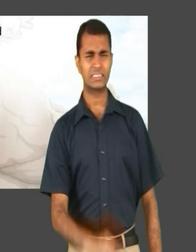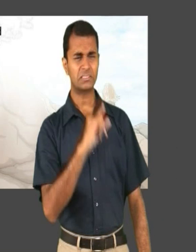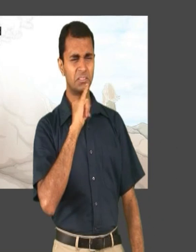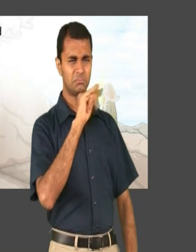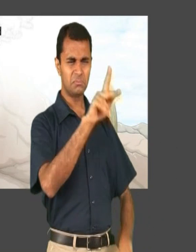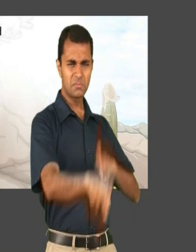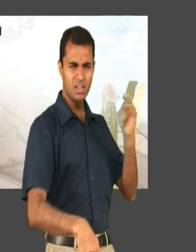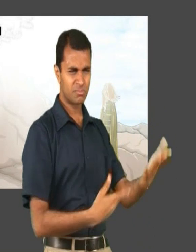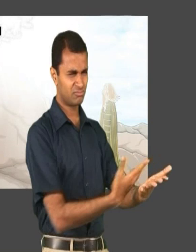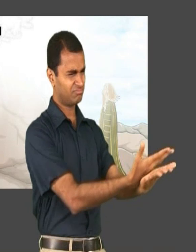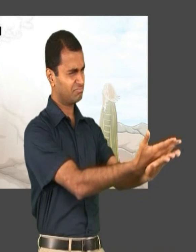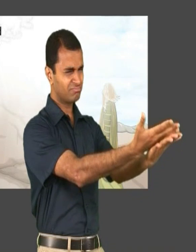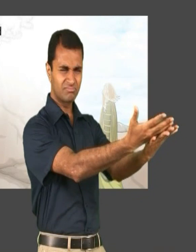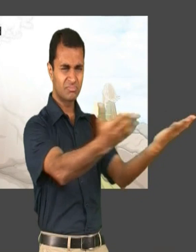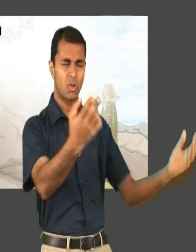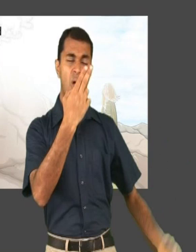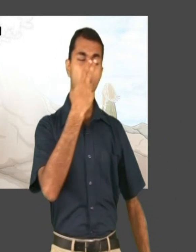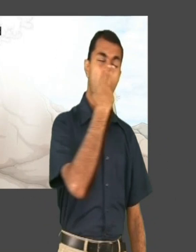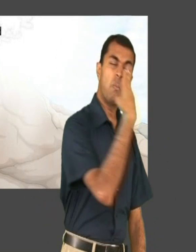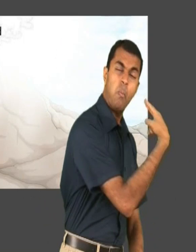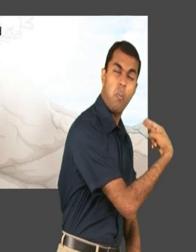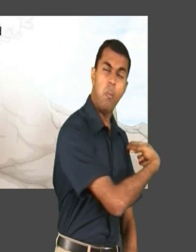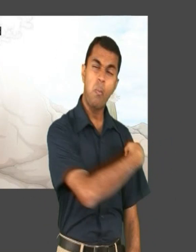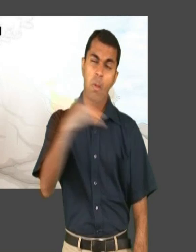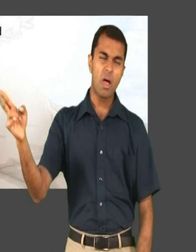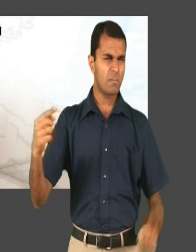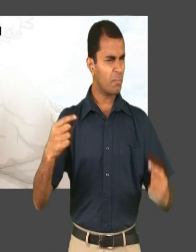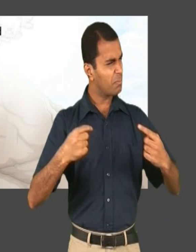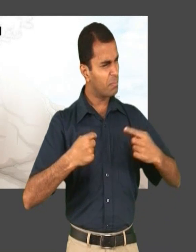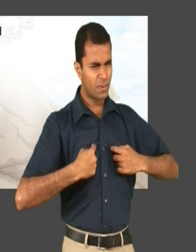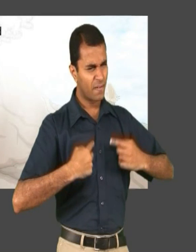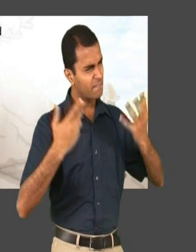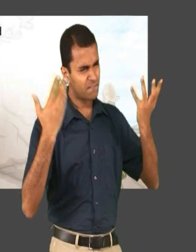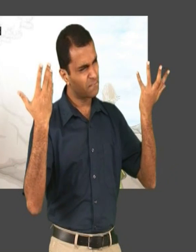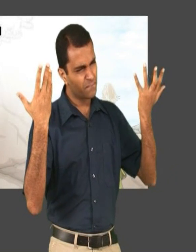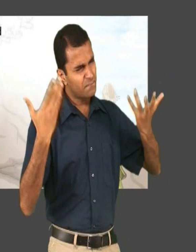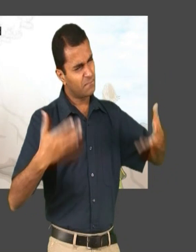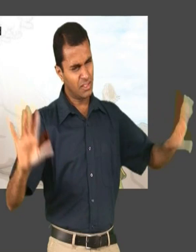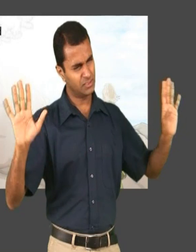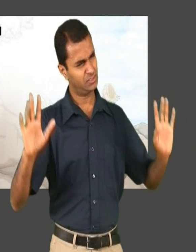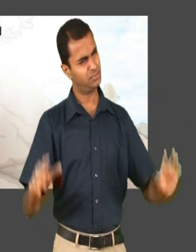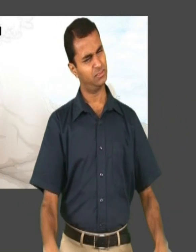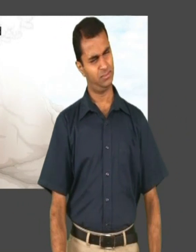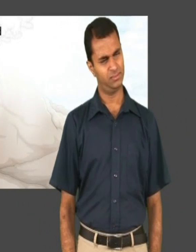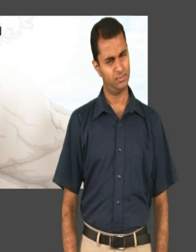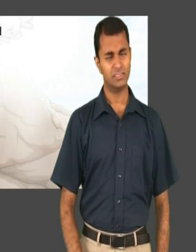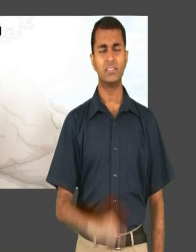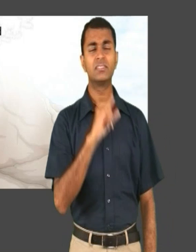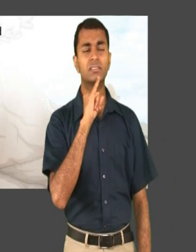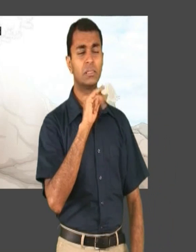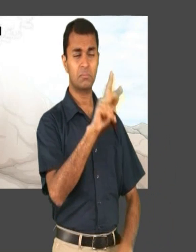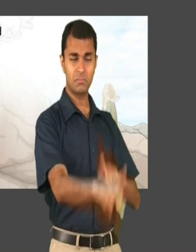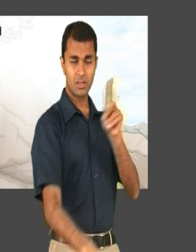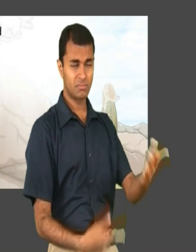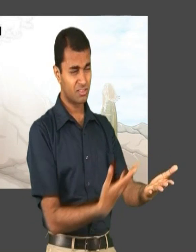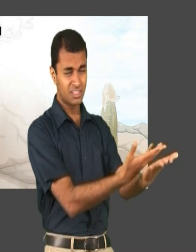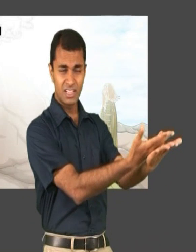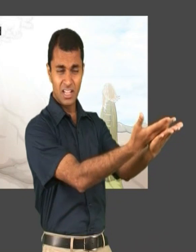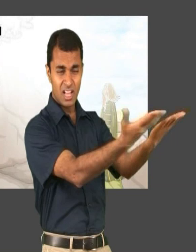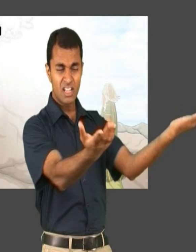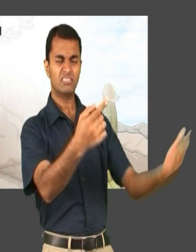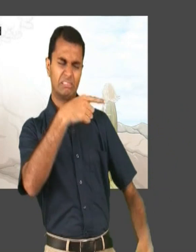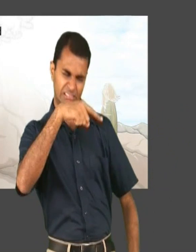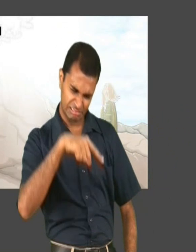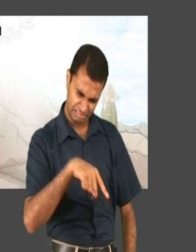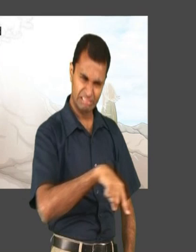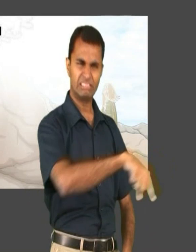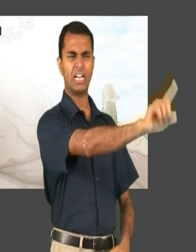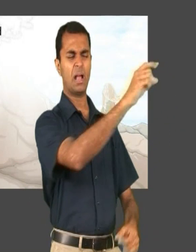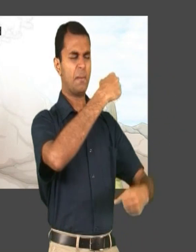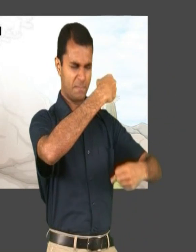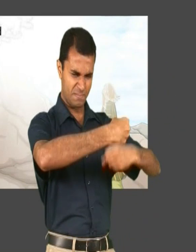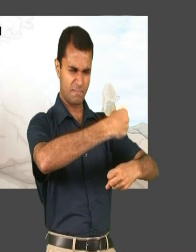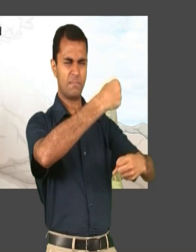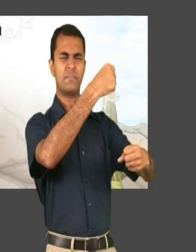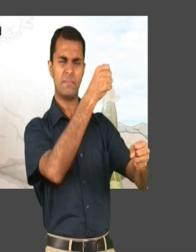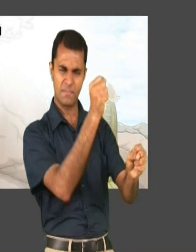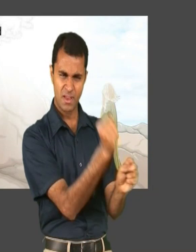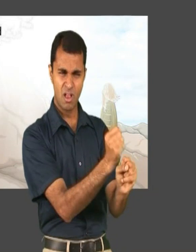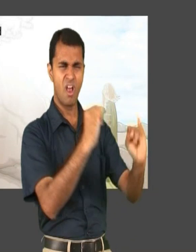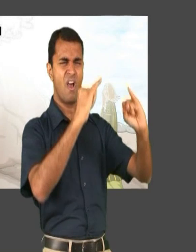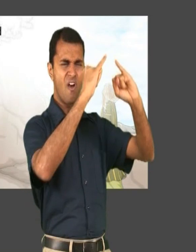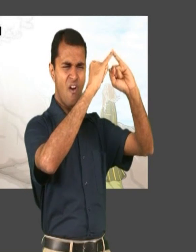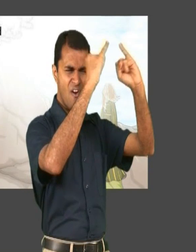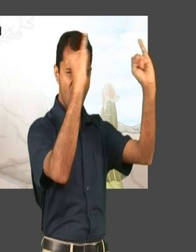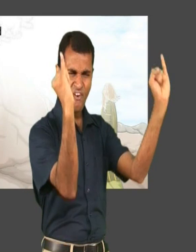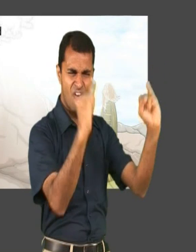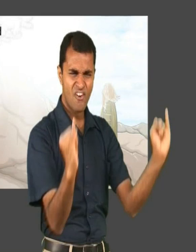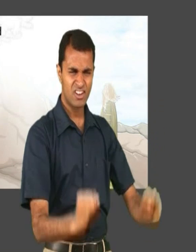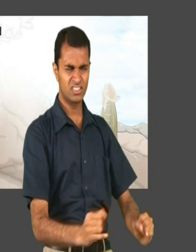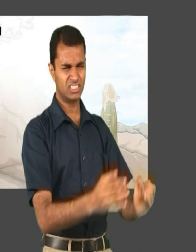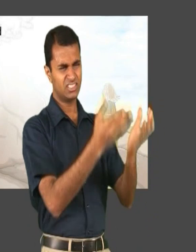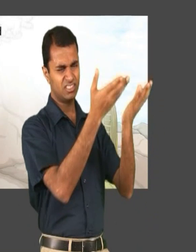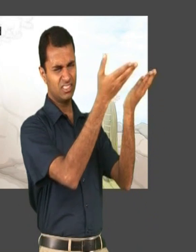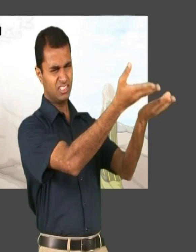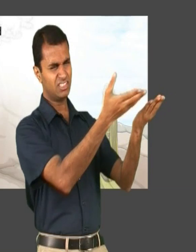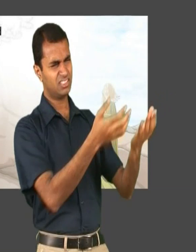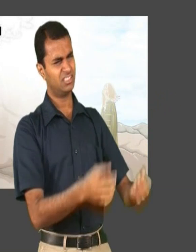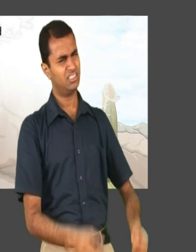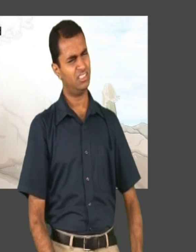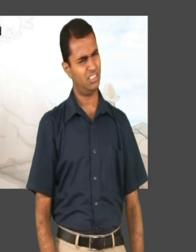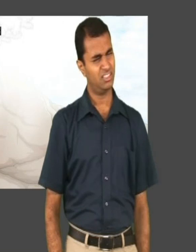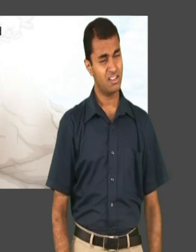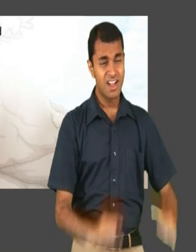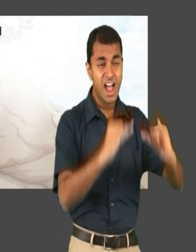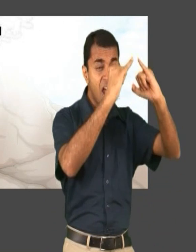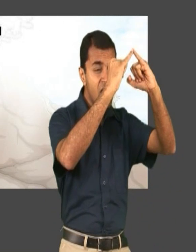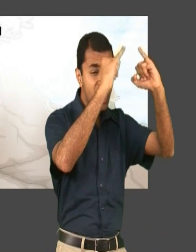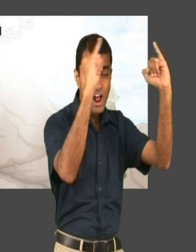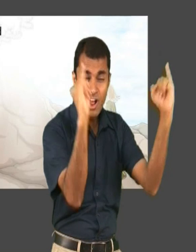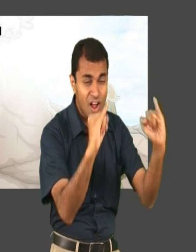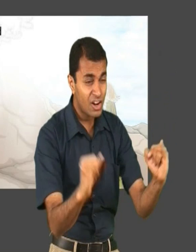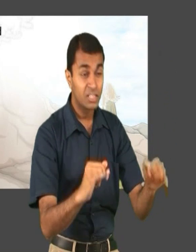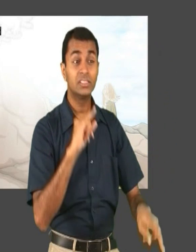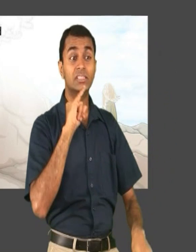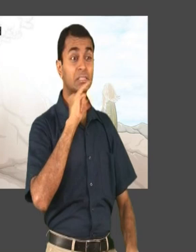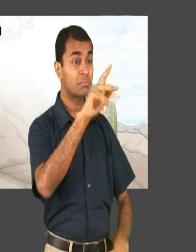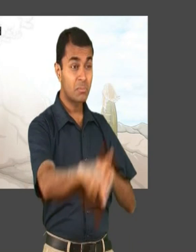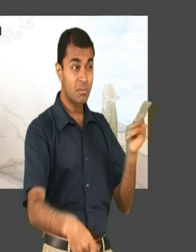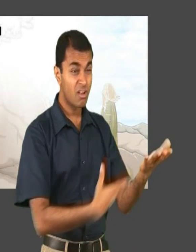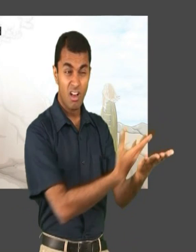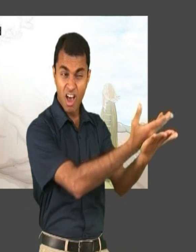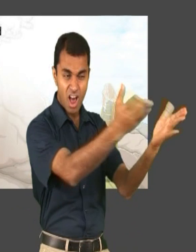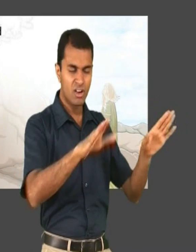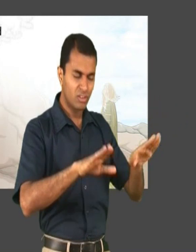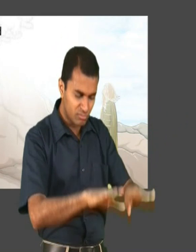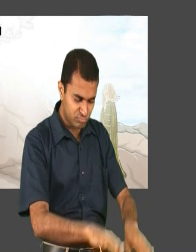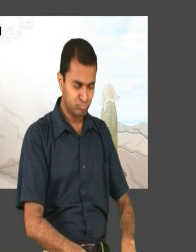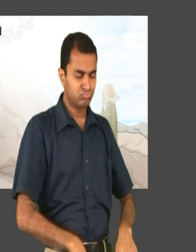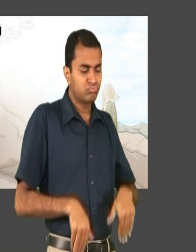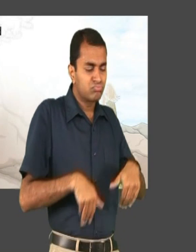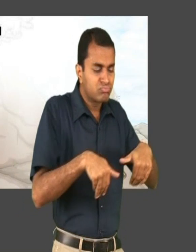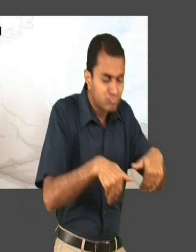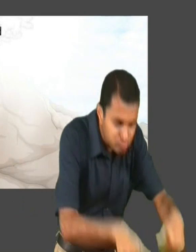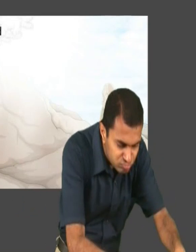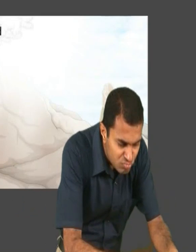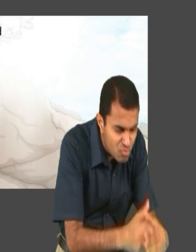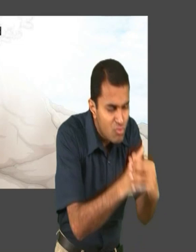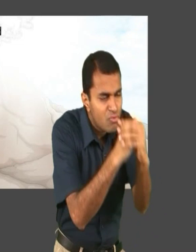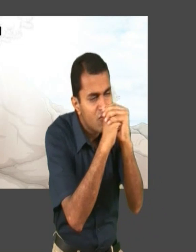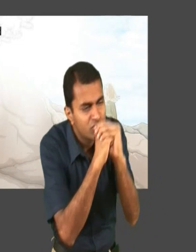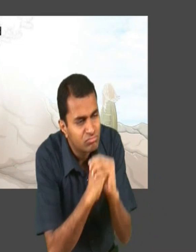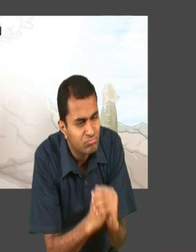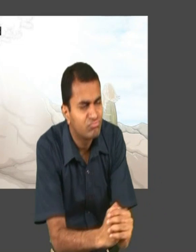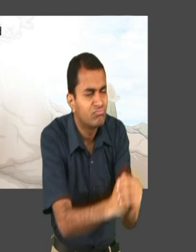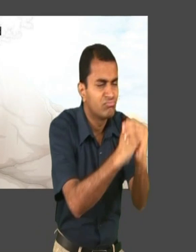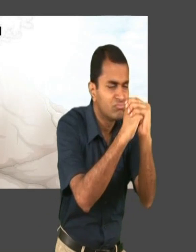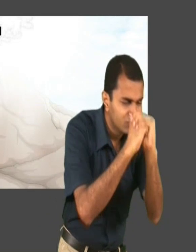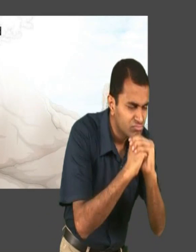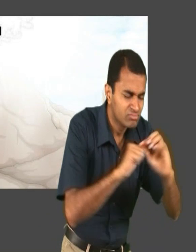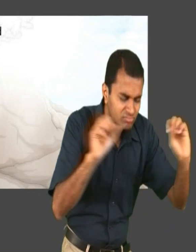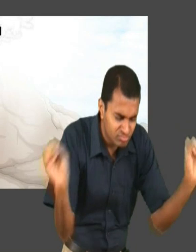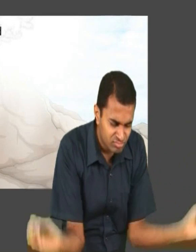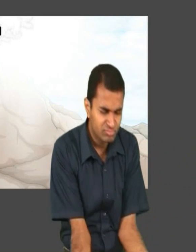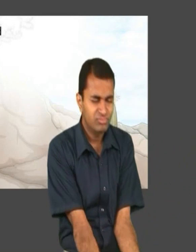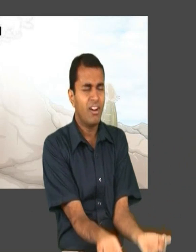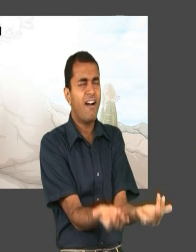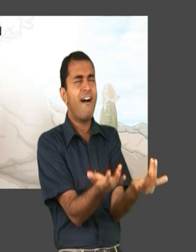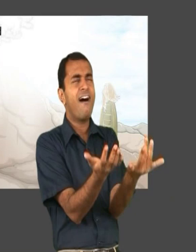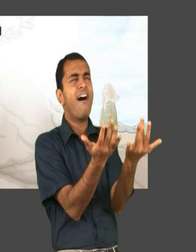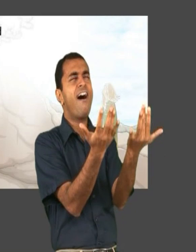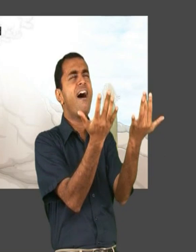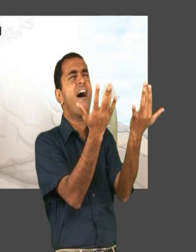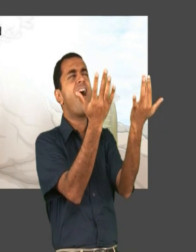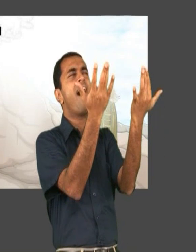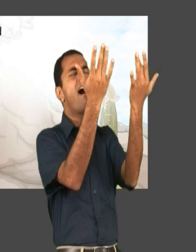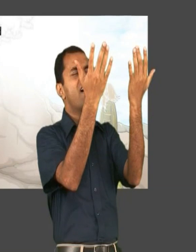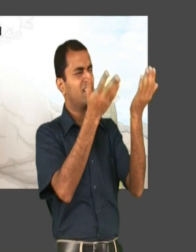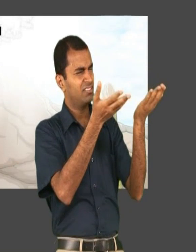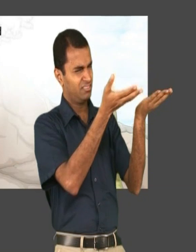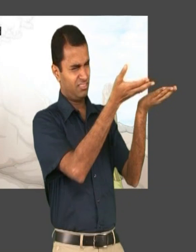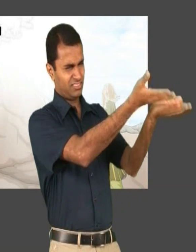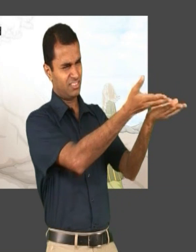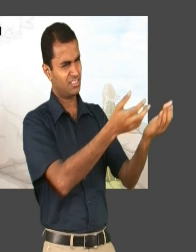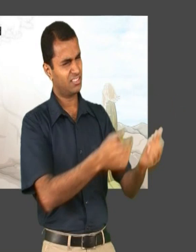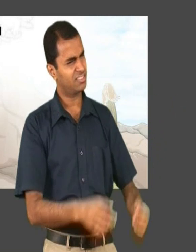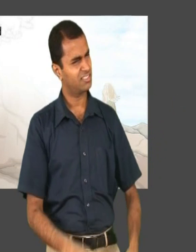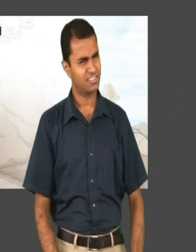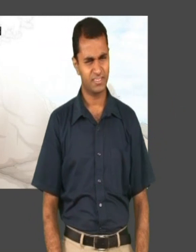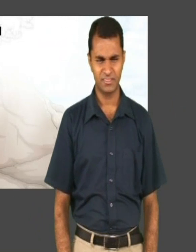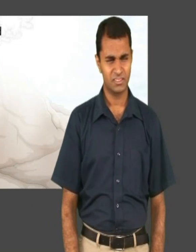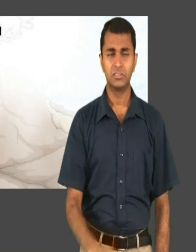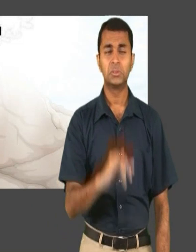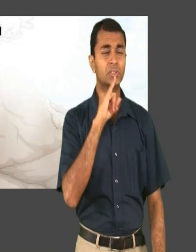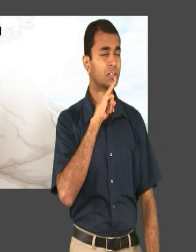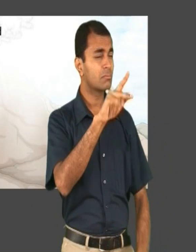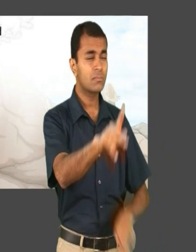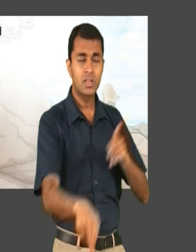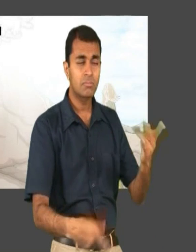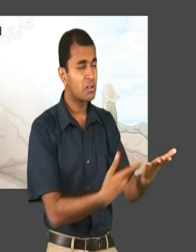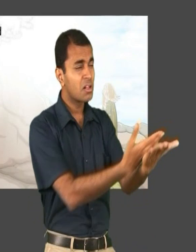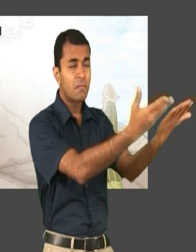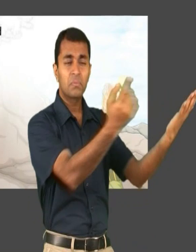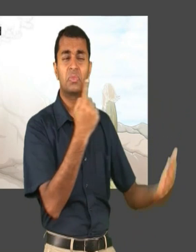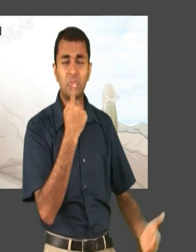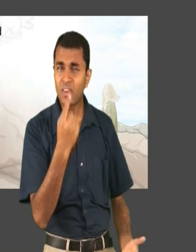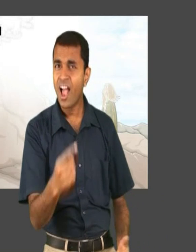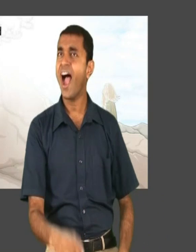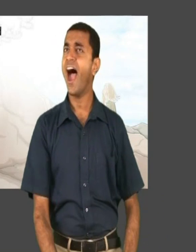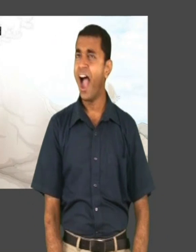They have made for themselves a molten calf and have bowed down to it.